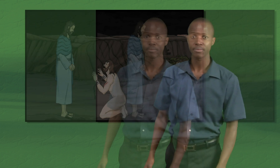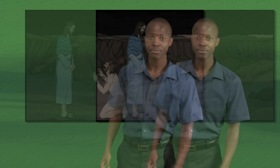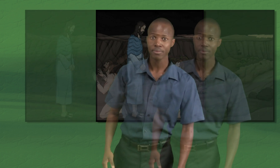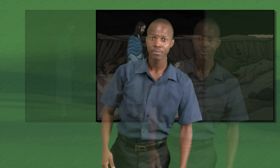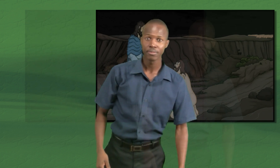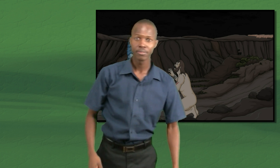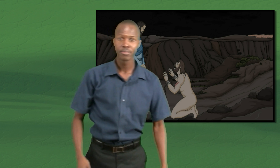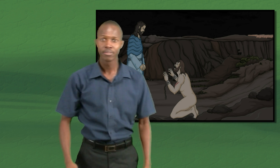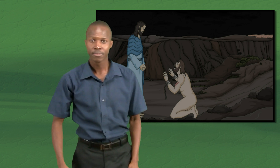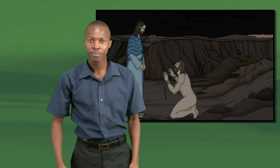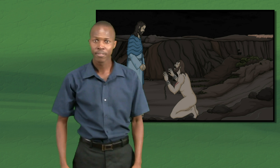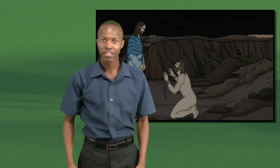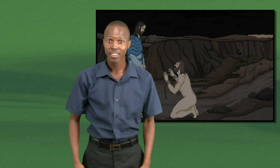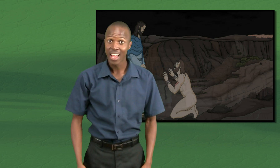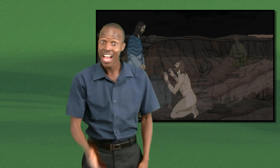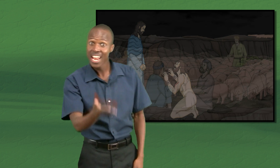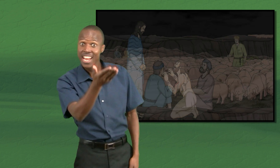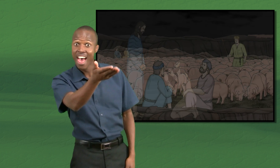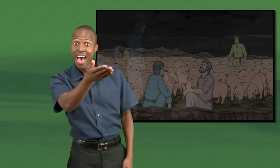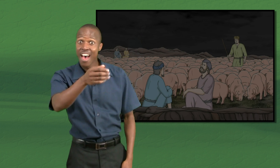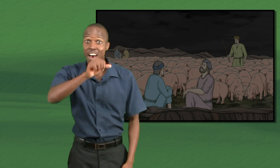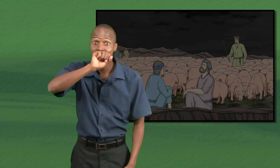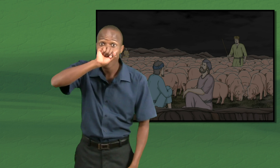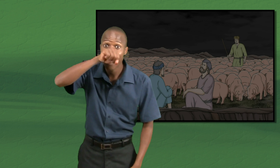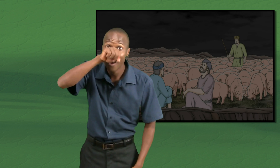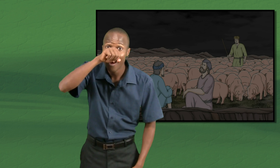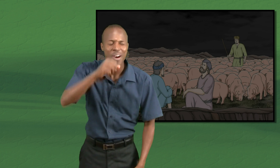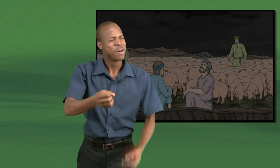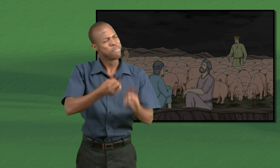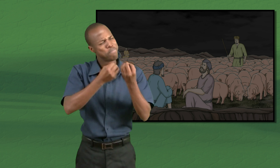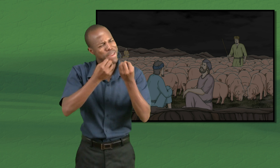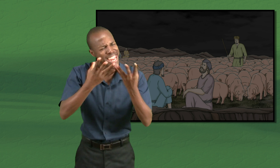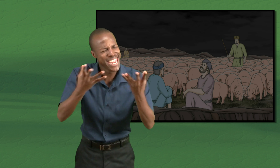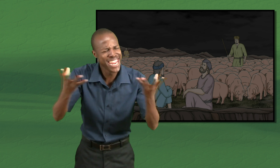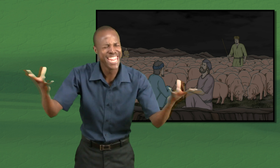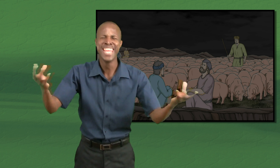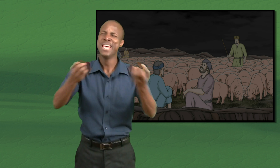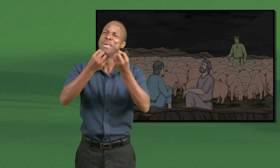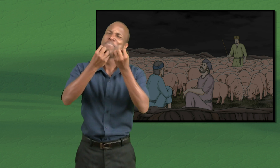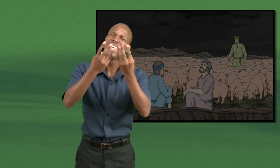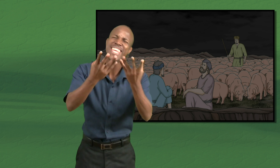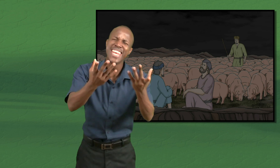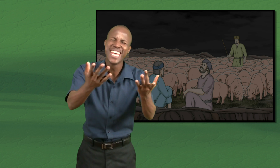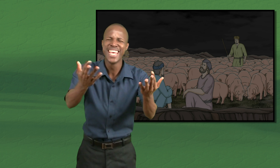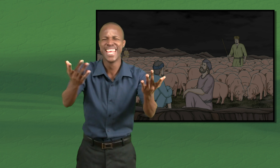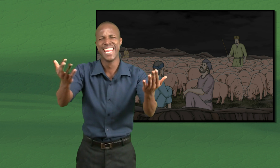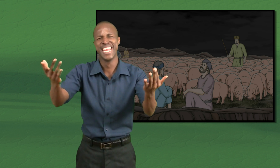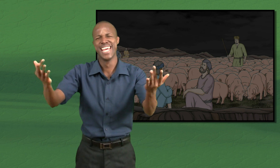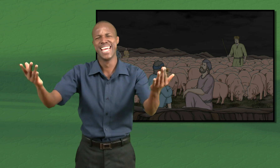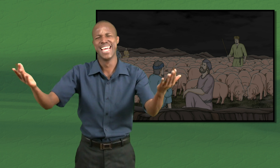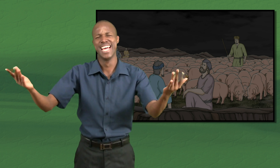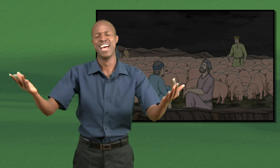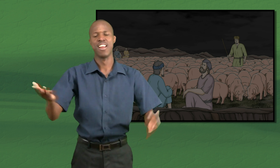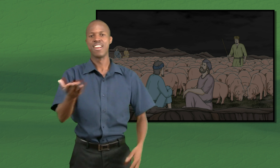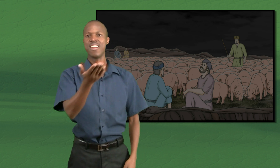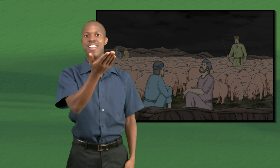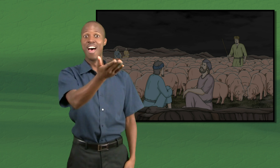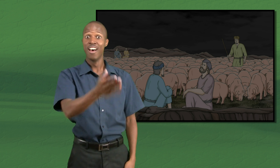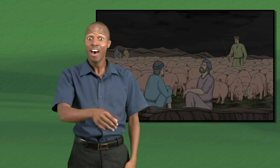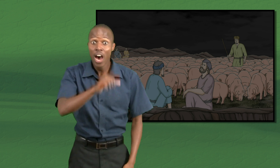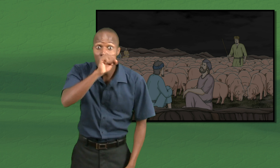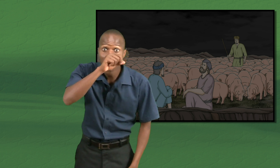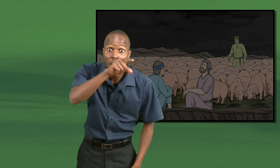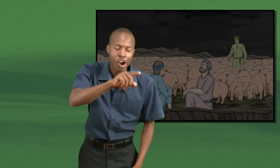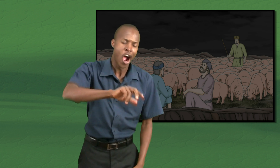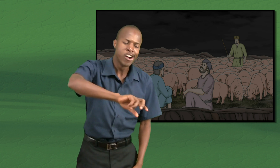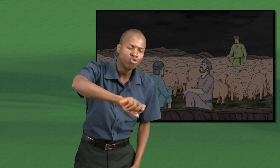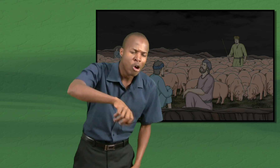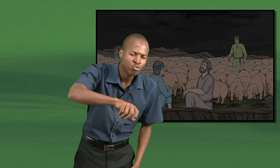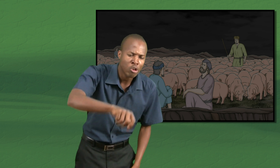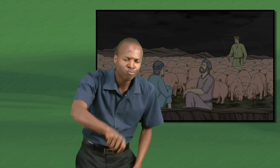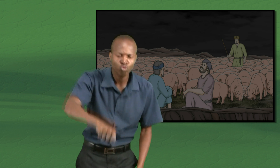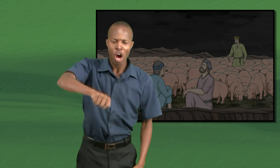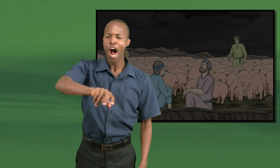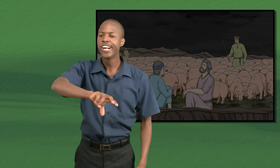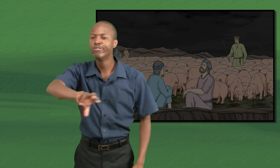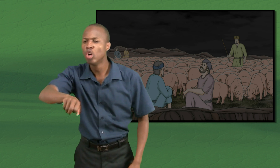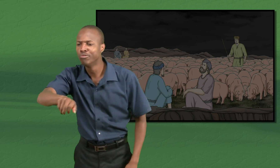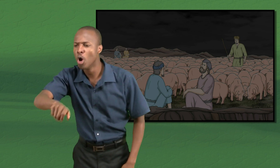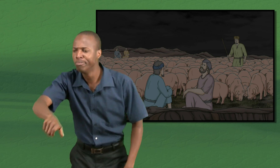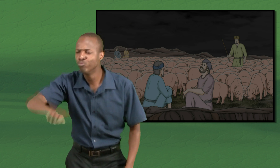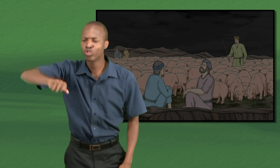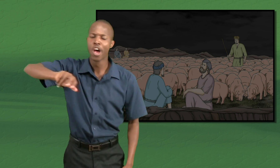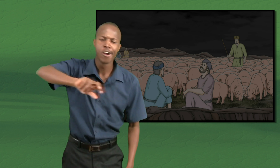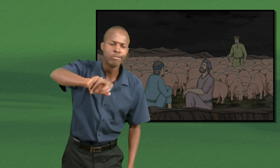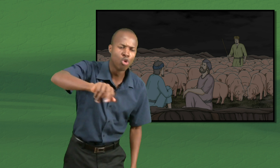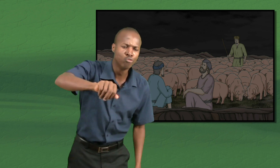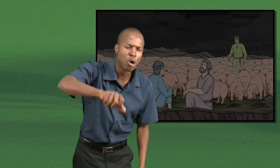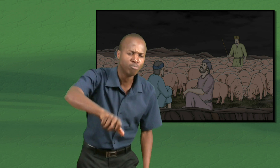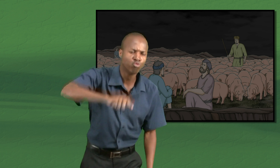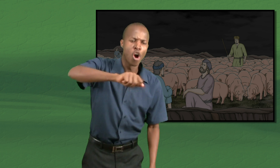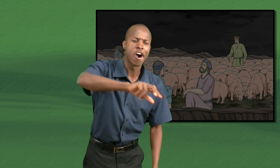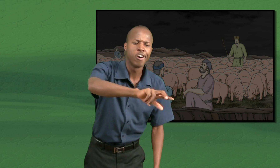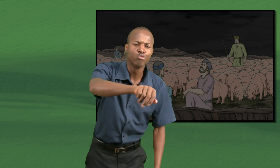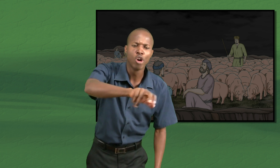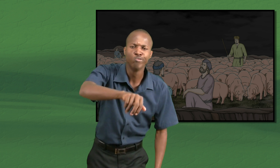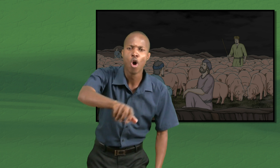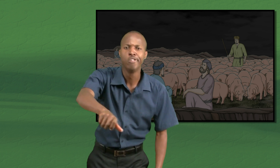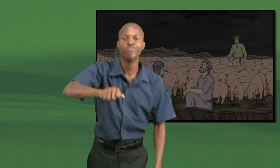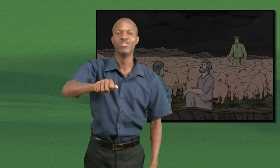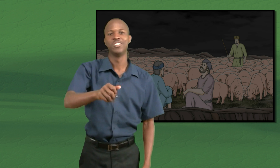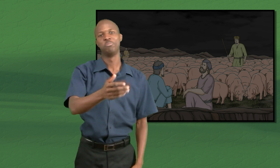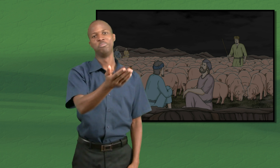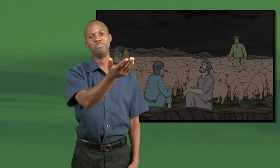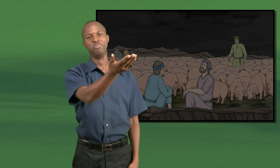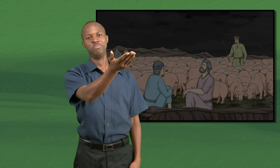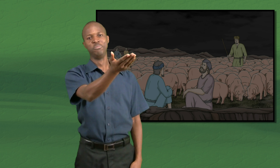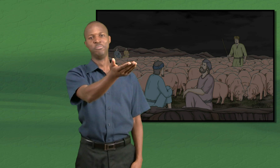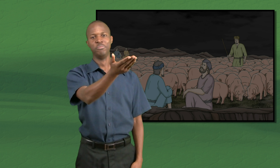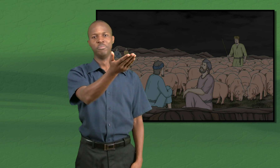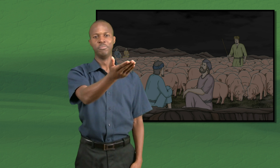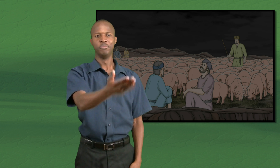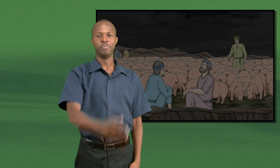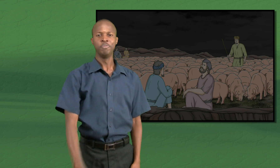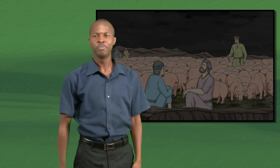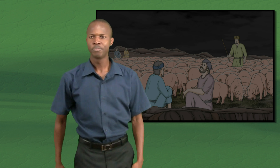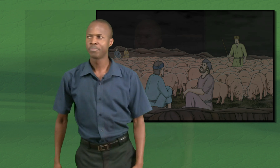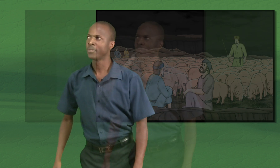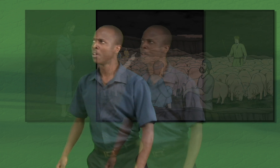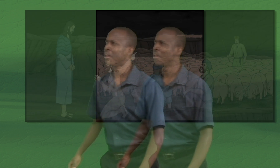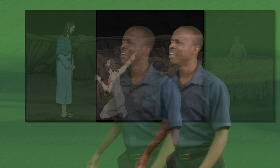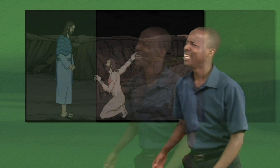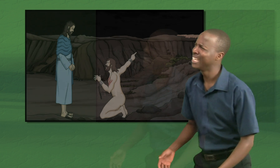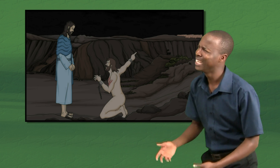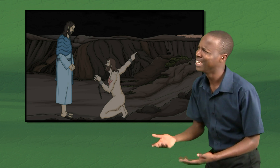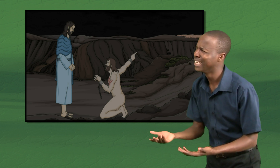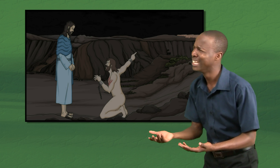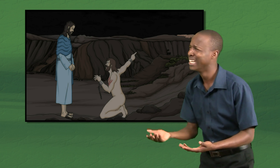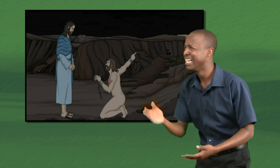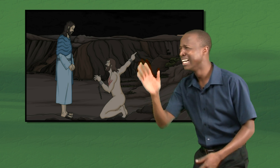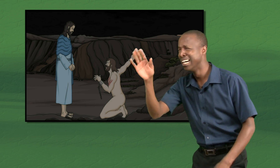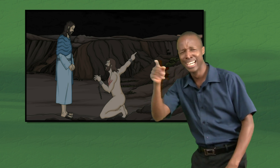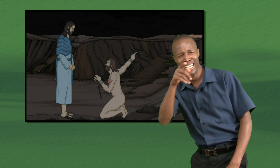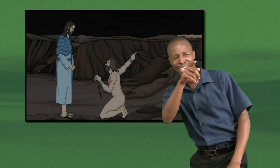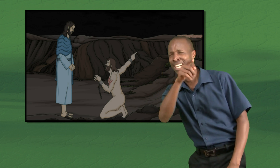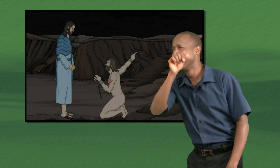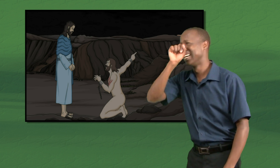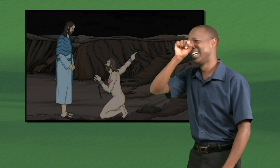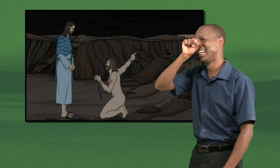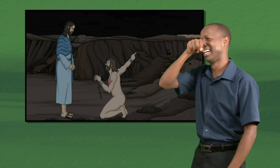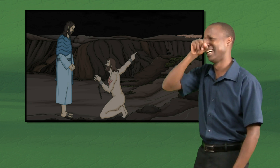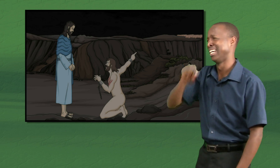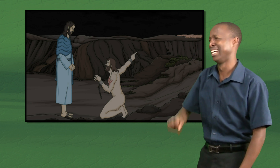There on the nearby hillside a large herd of pigs was feeding.